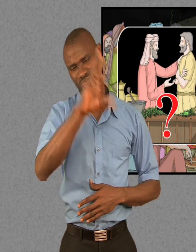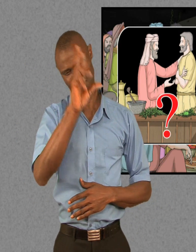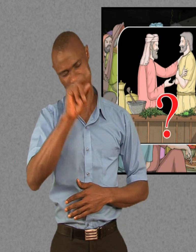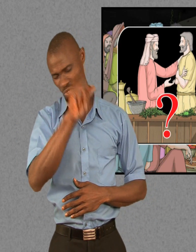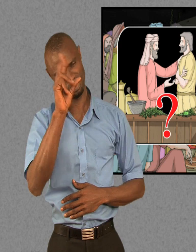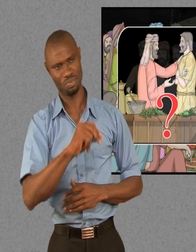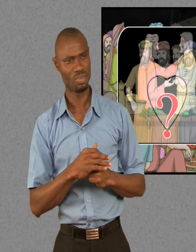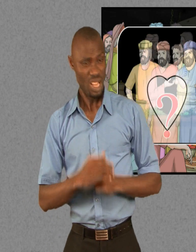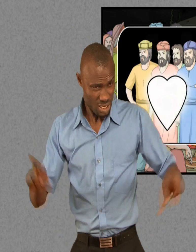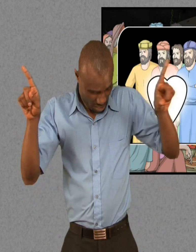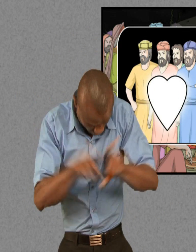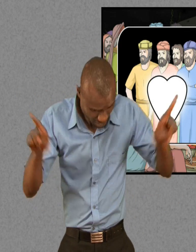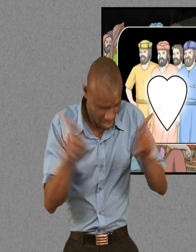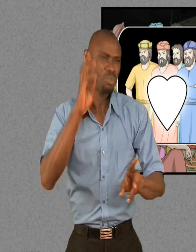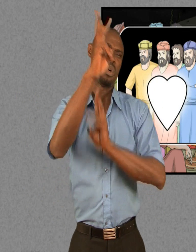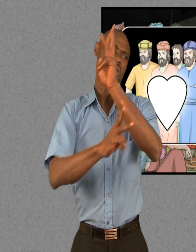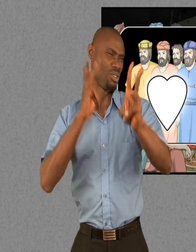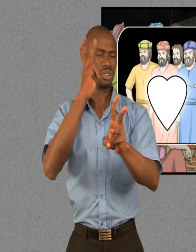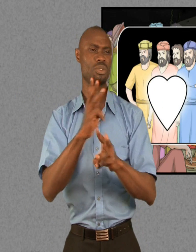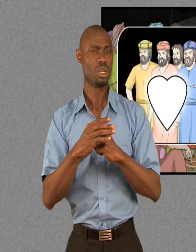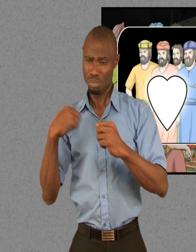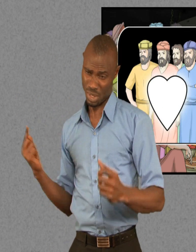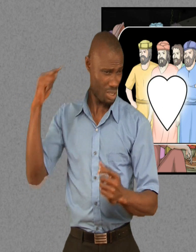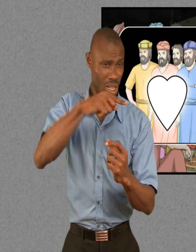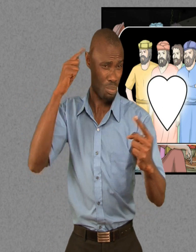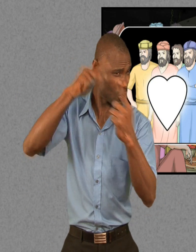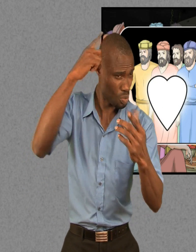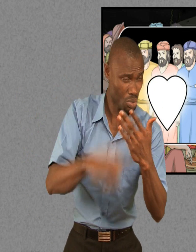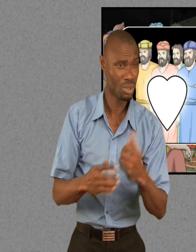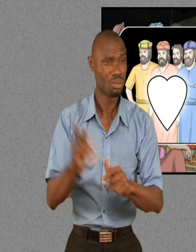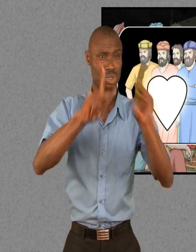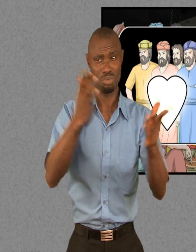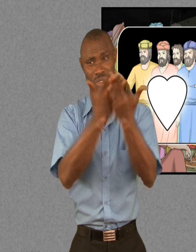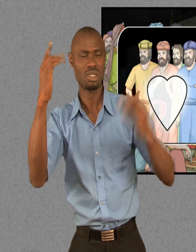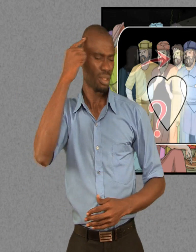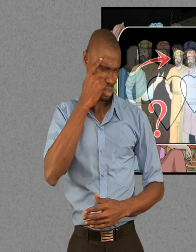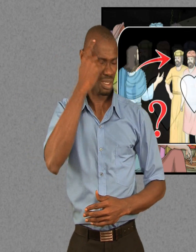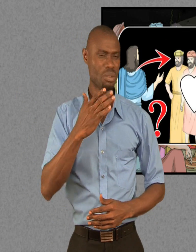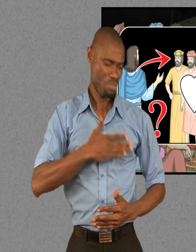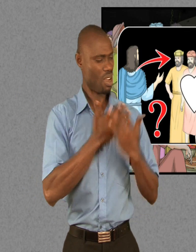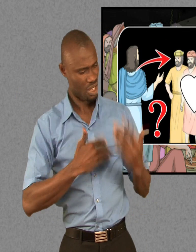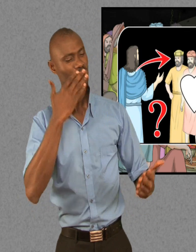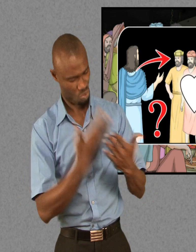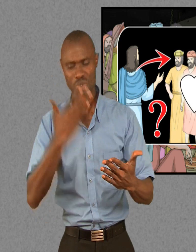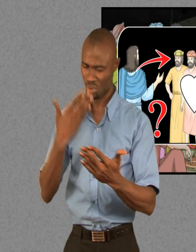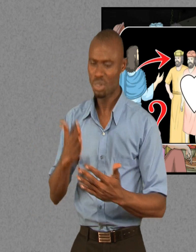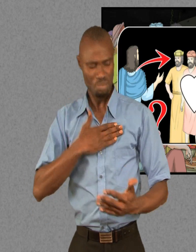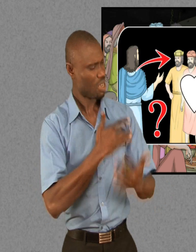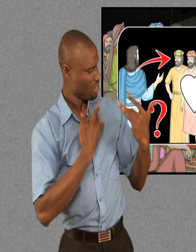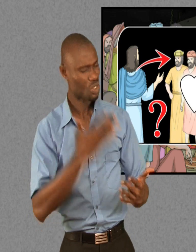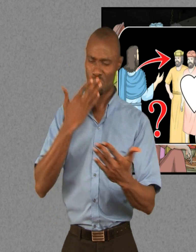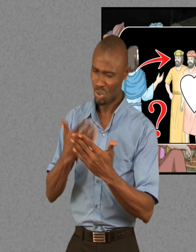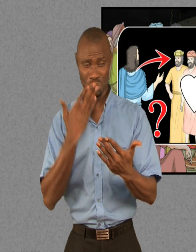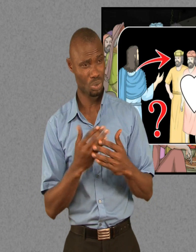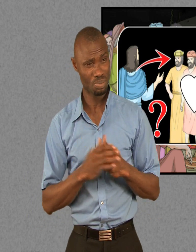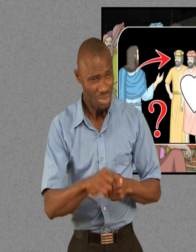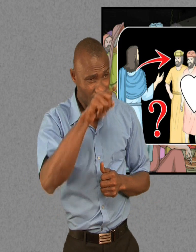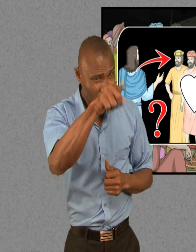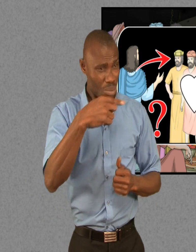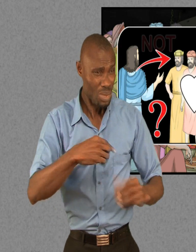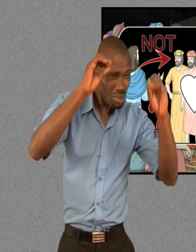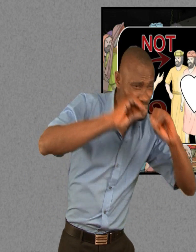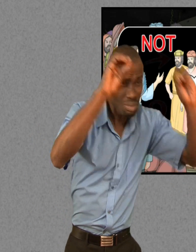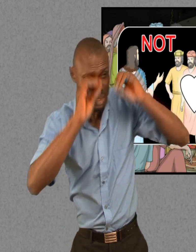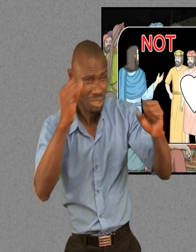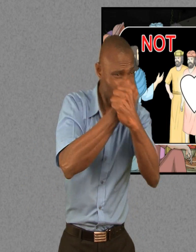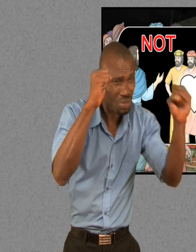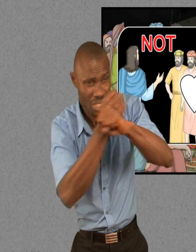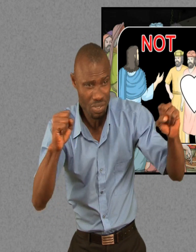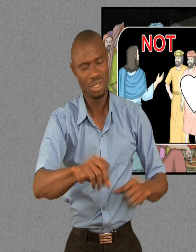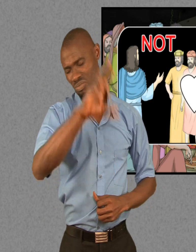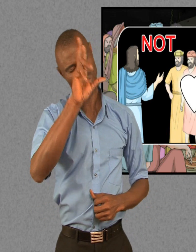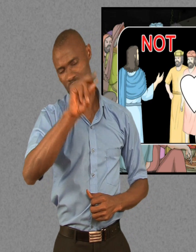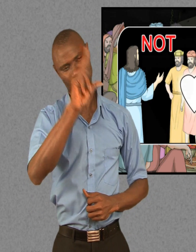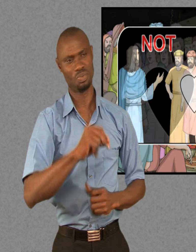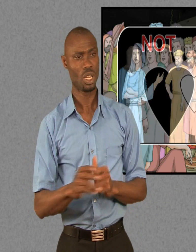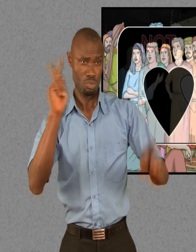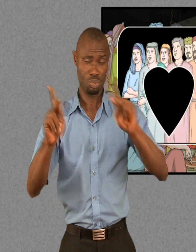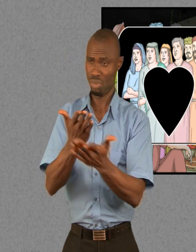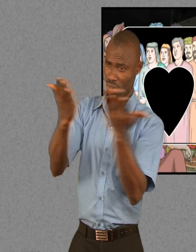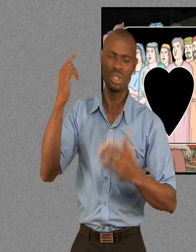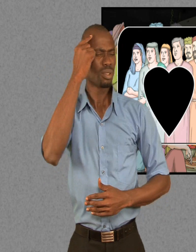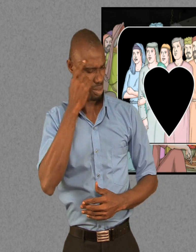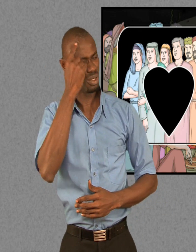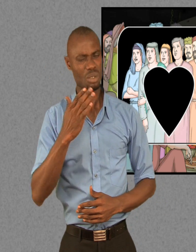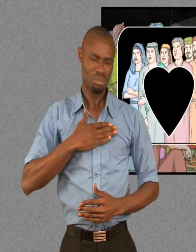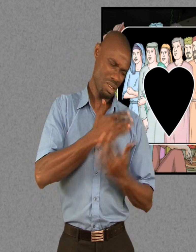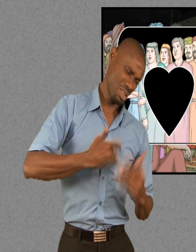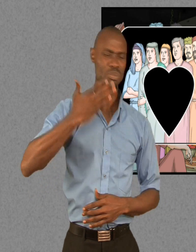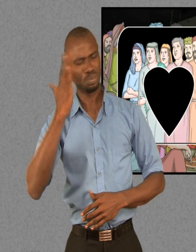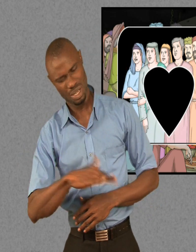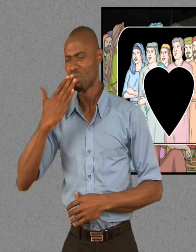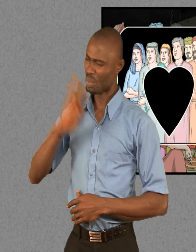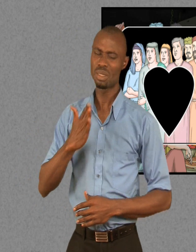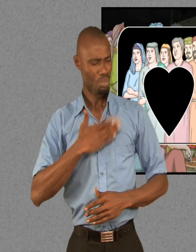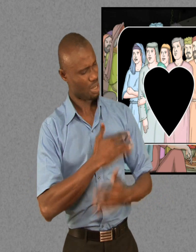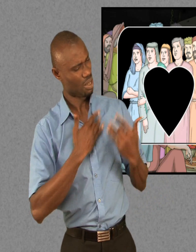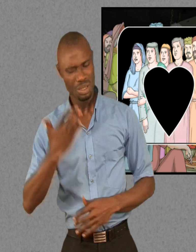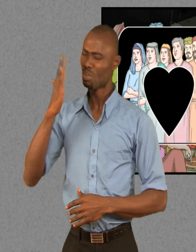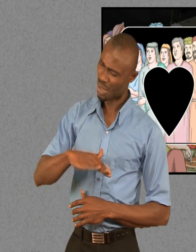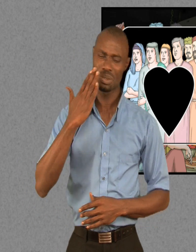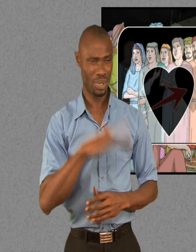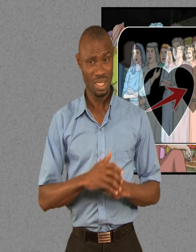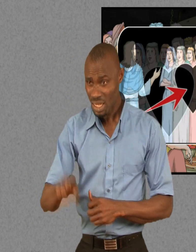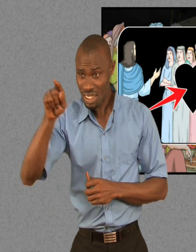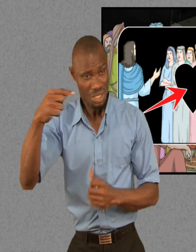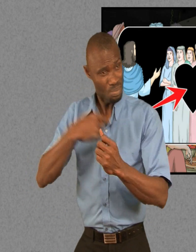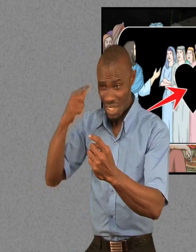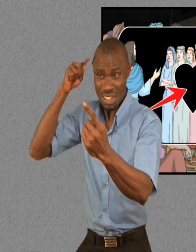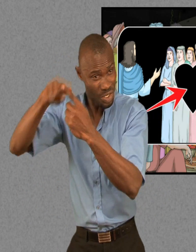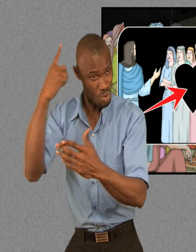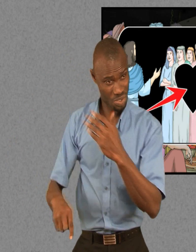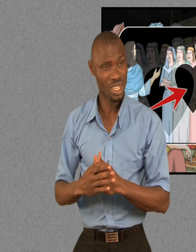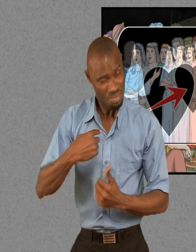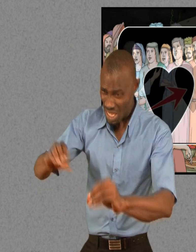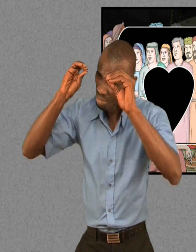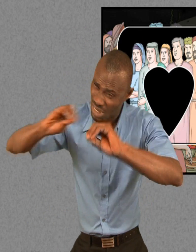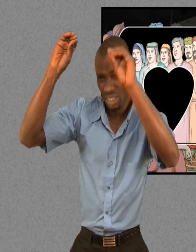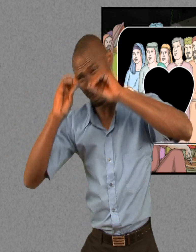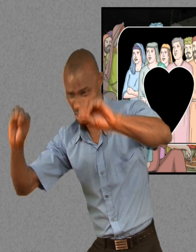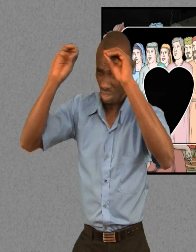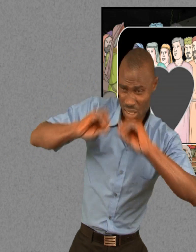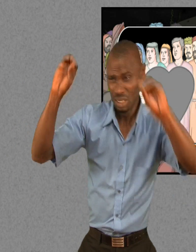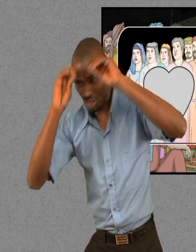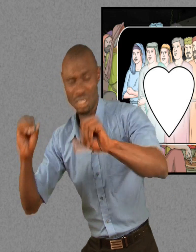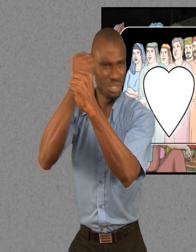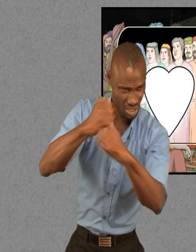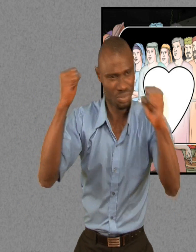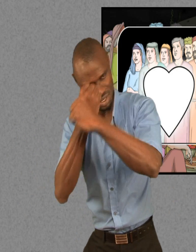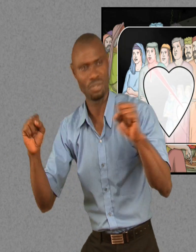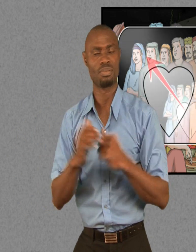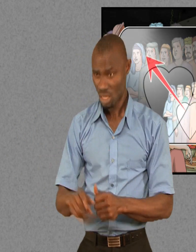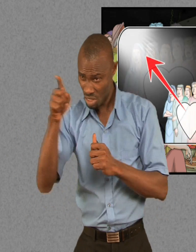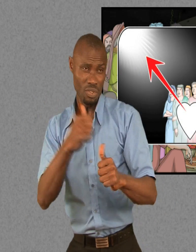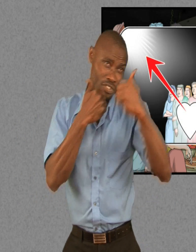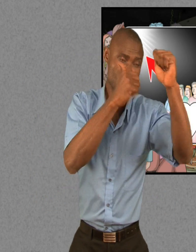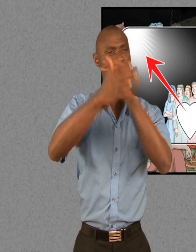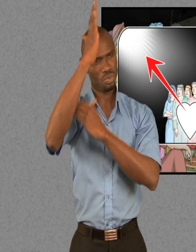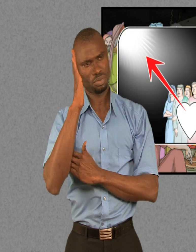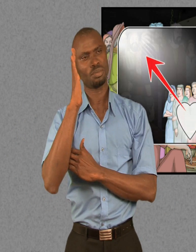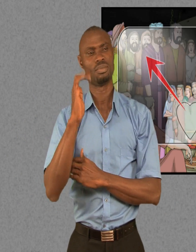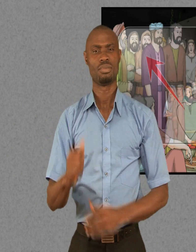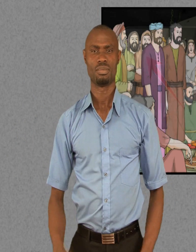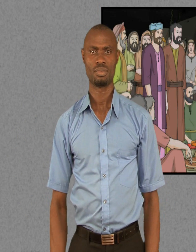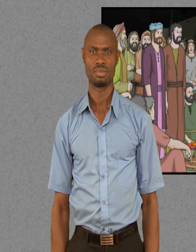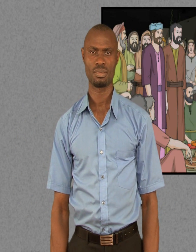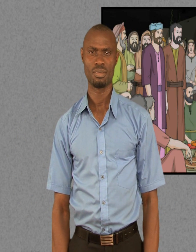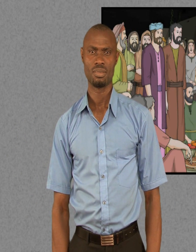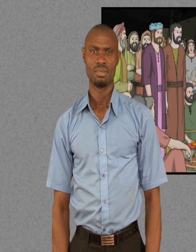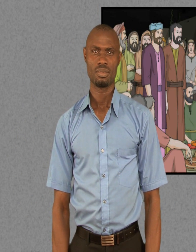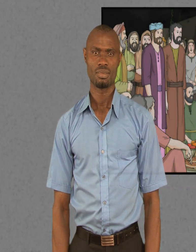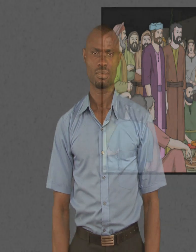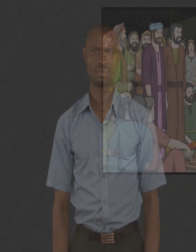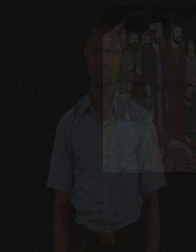I have not come to call the righteous, but sinners.”